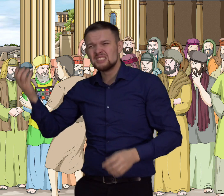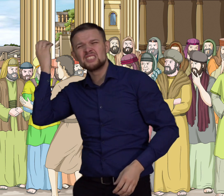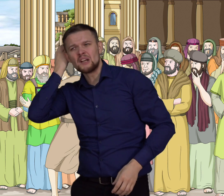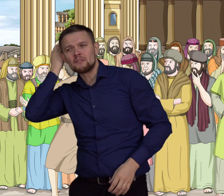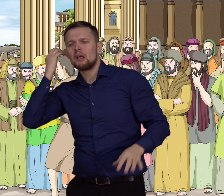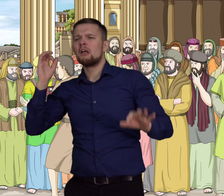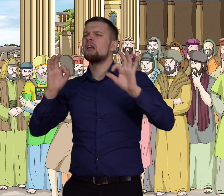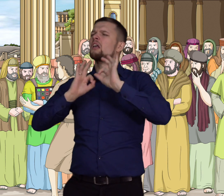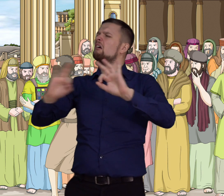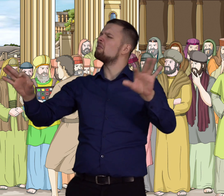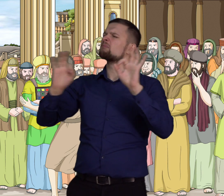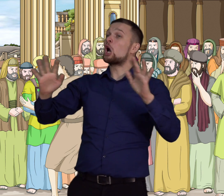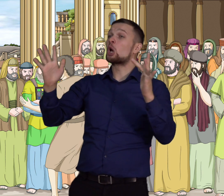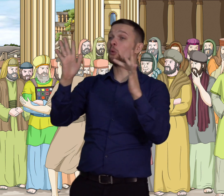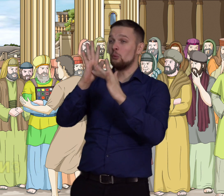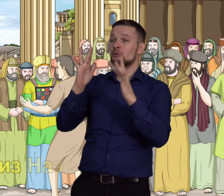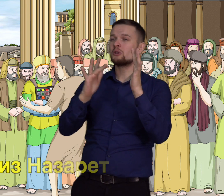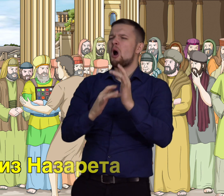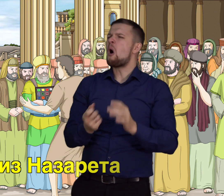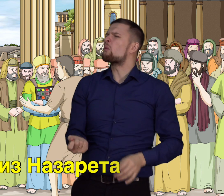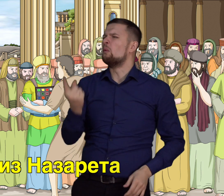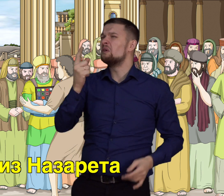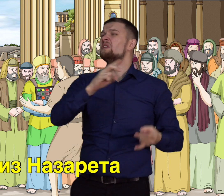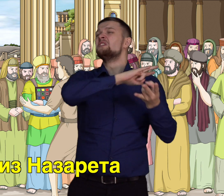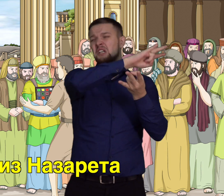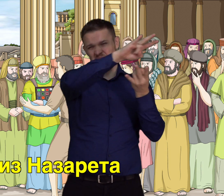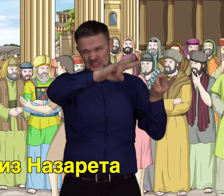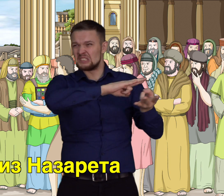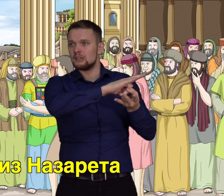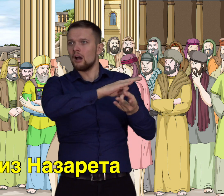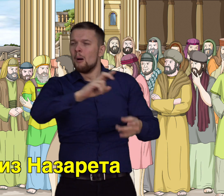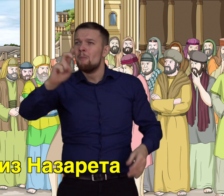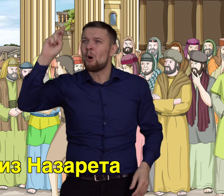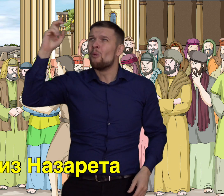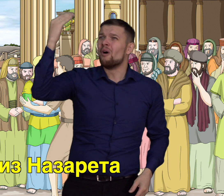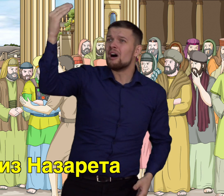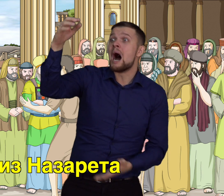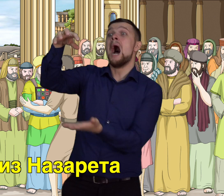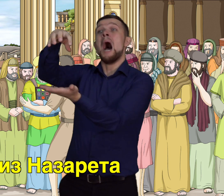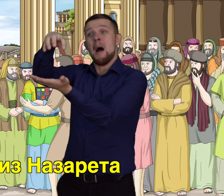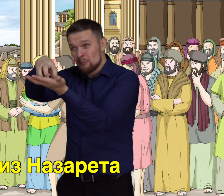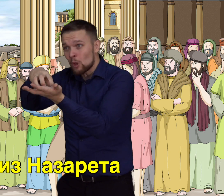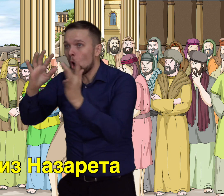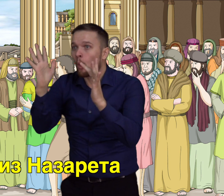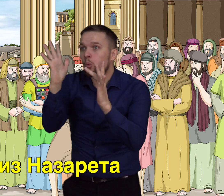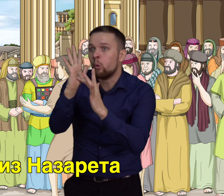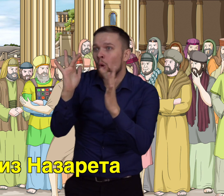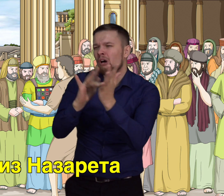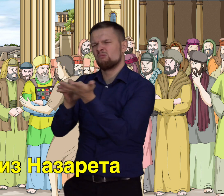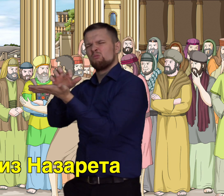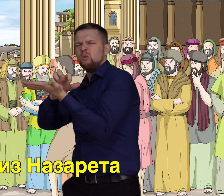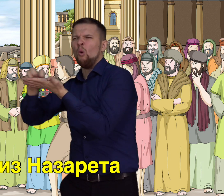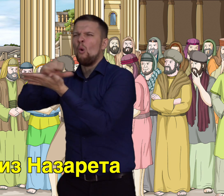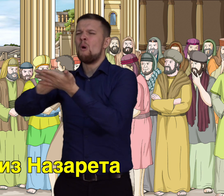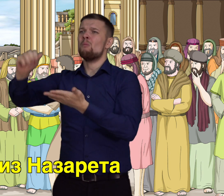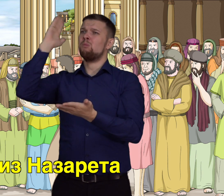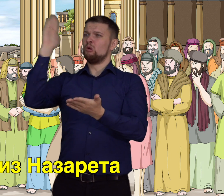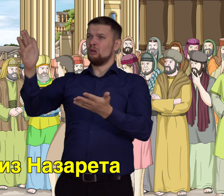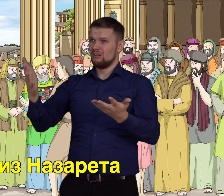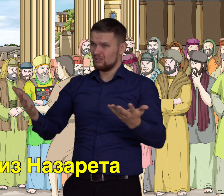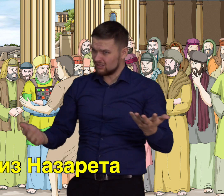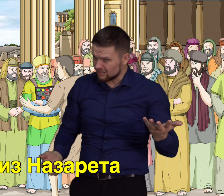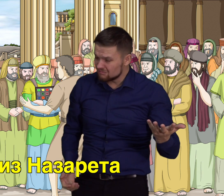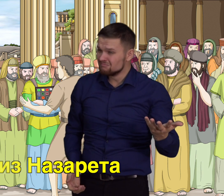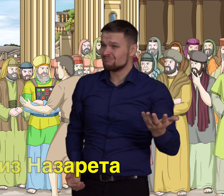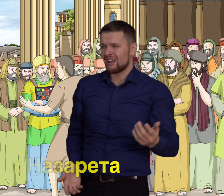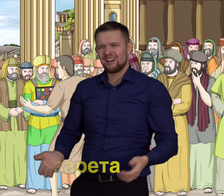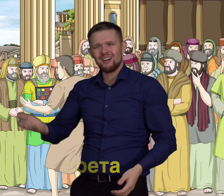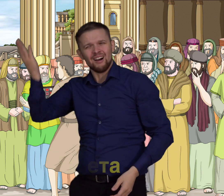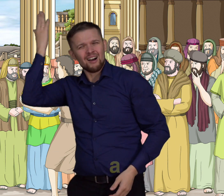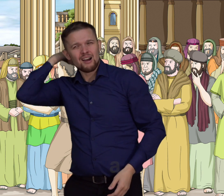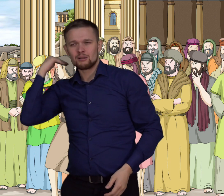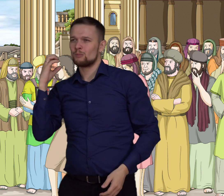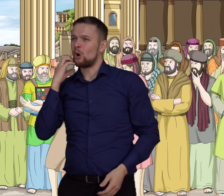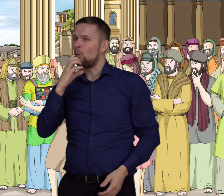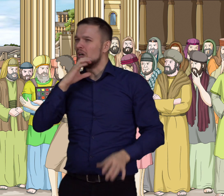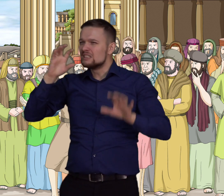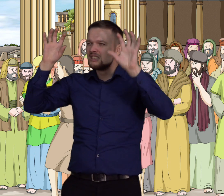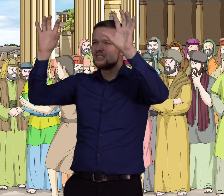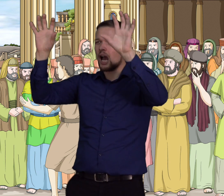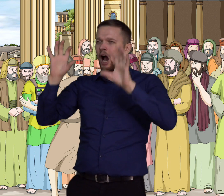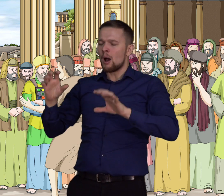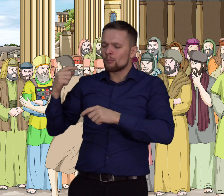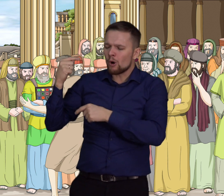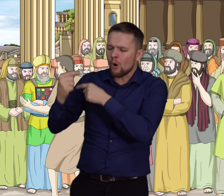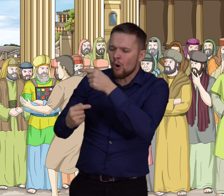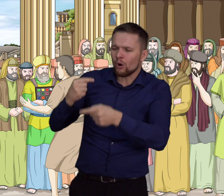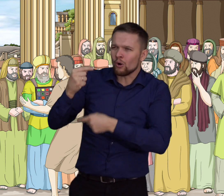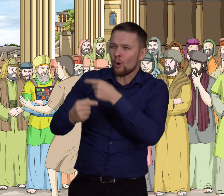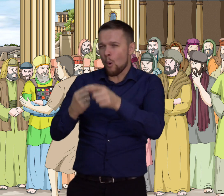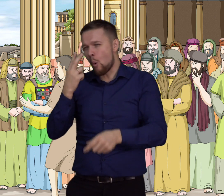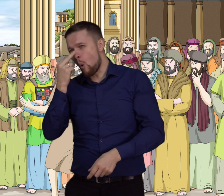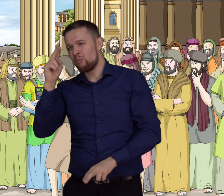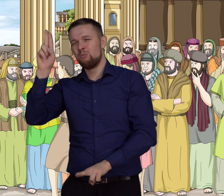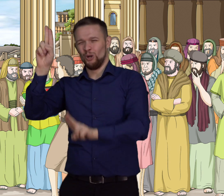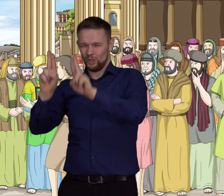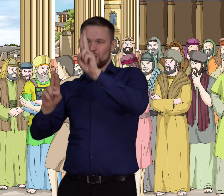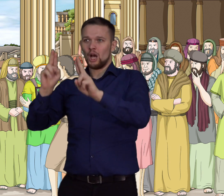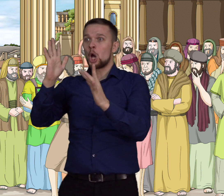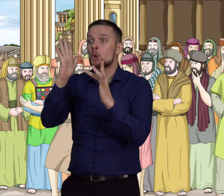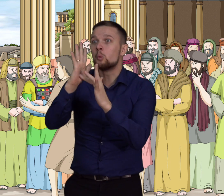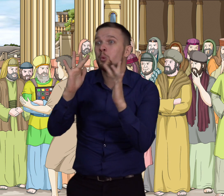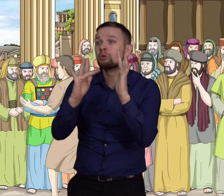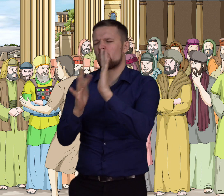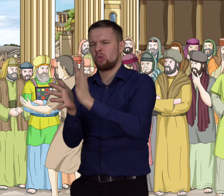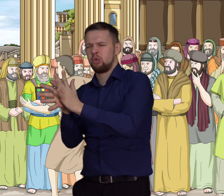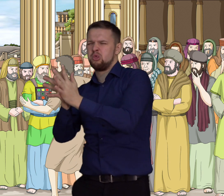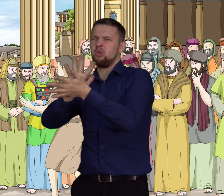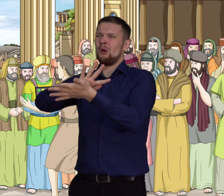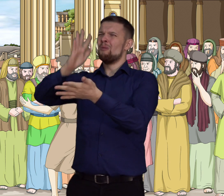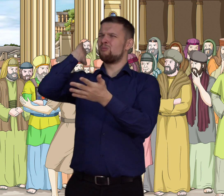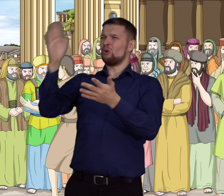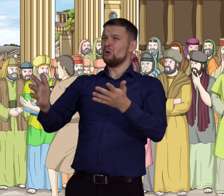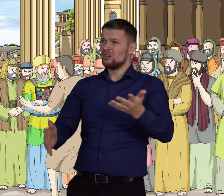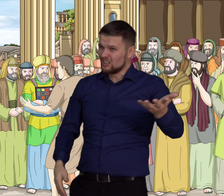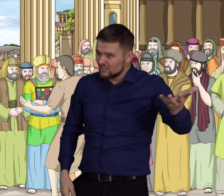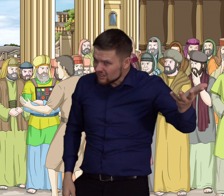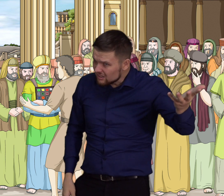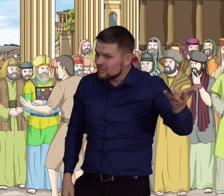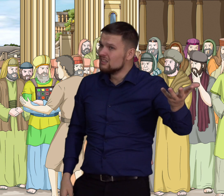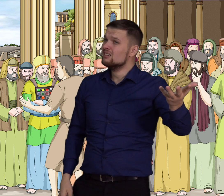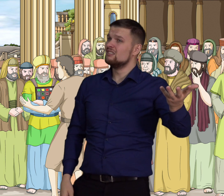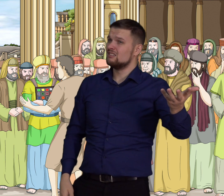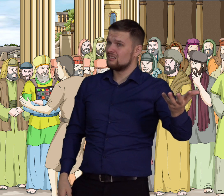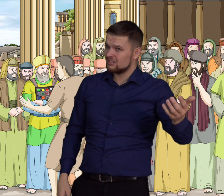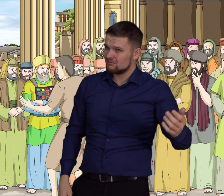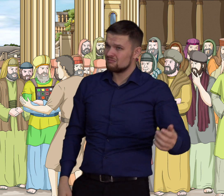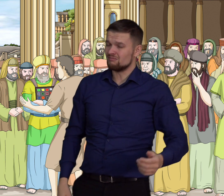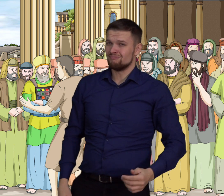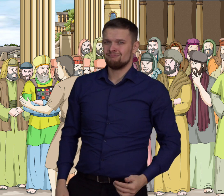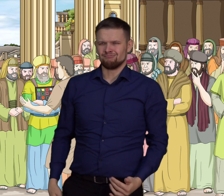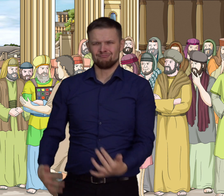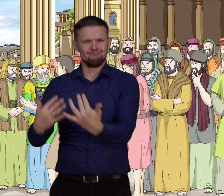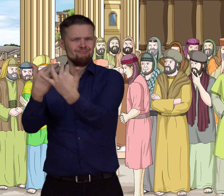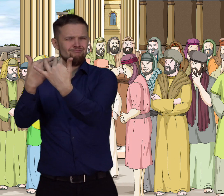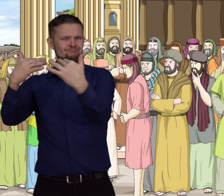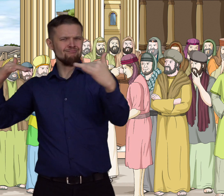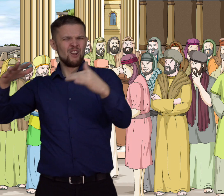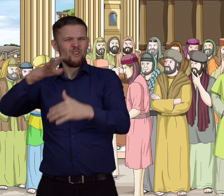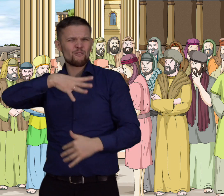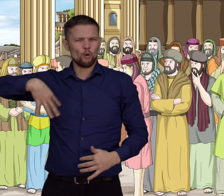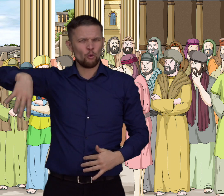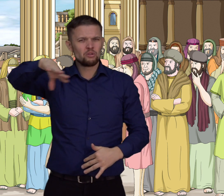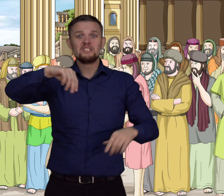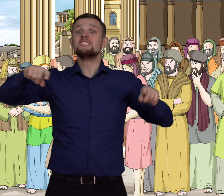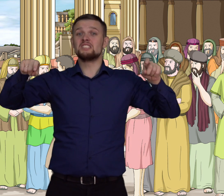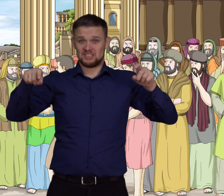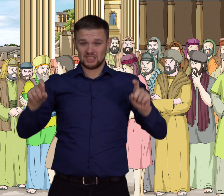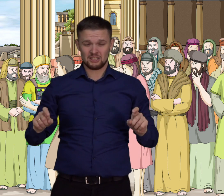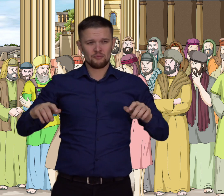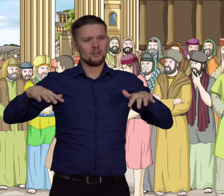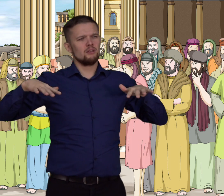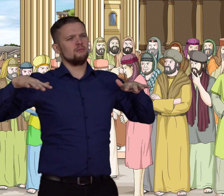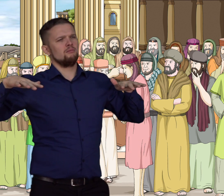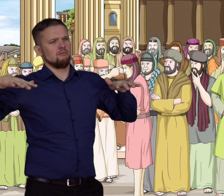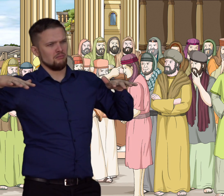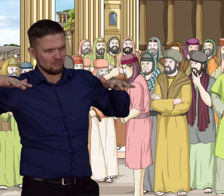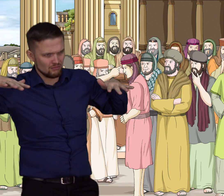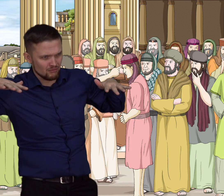For we have heard him say that Jesus of Nazareth will destroy this place and change the customs that Moses handed down to us.”